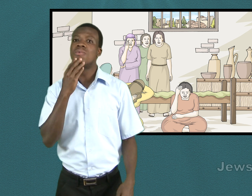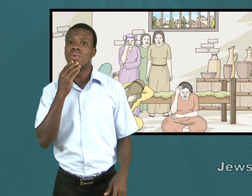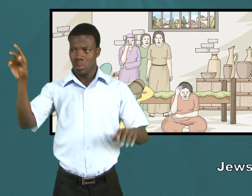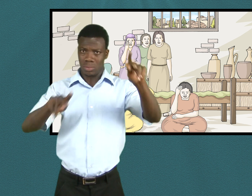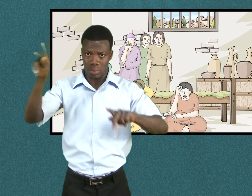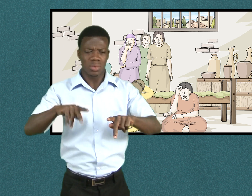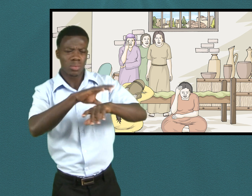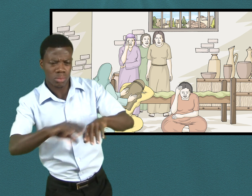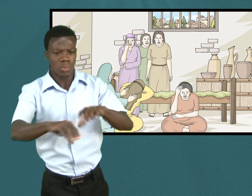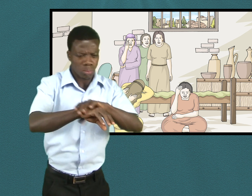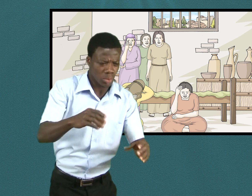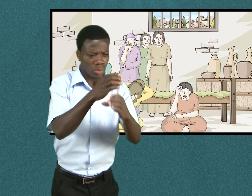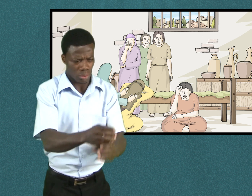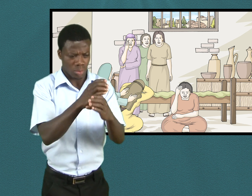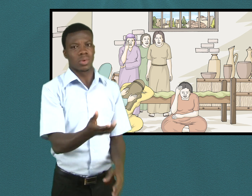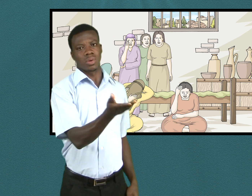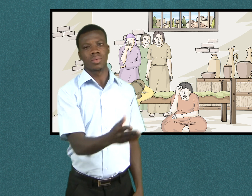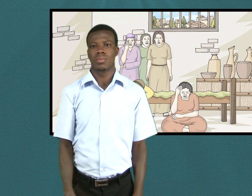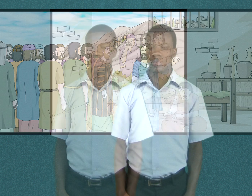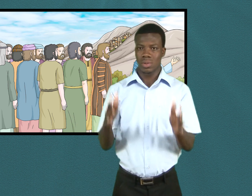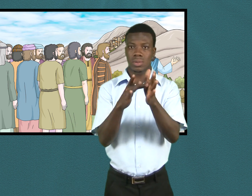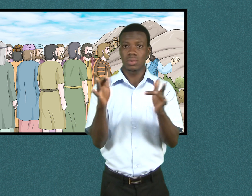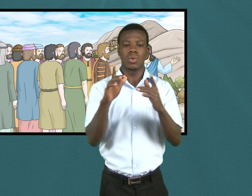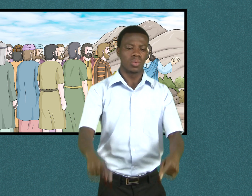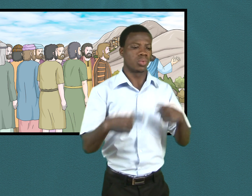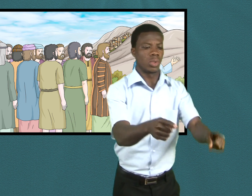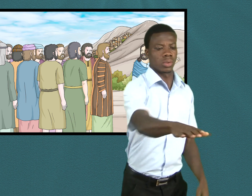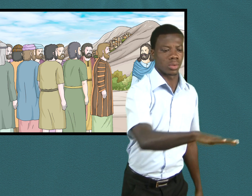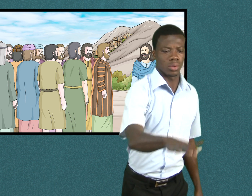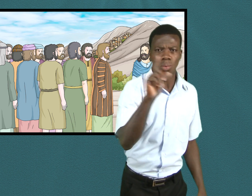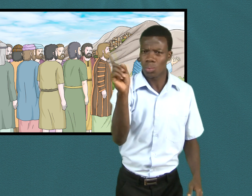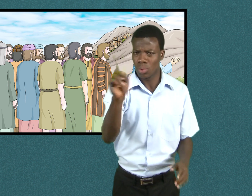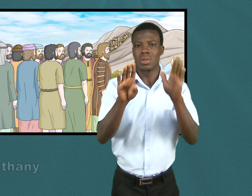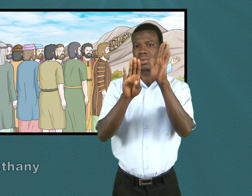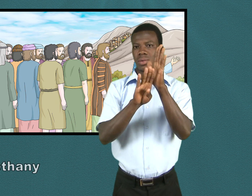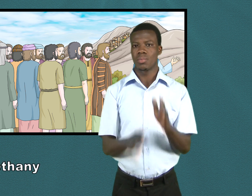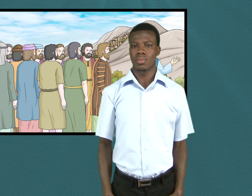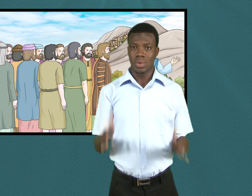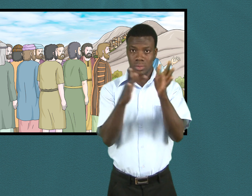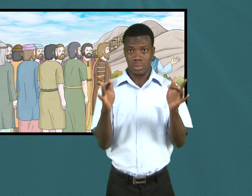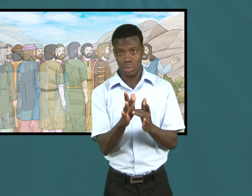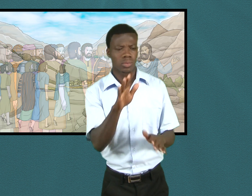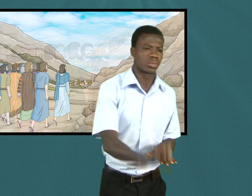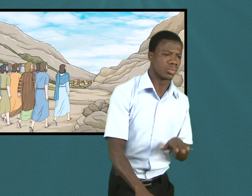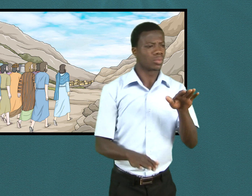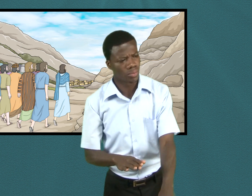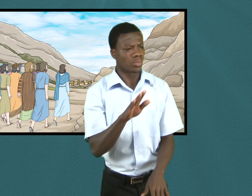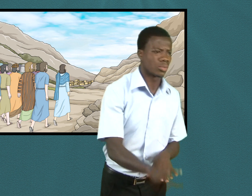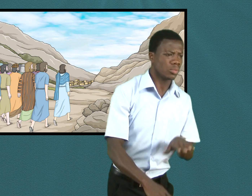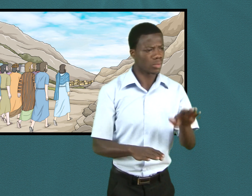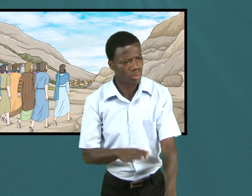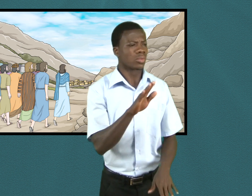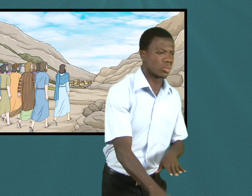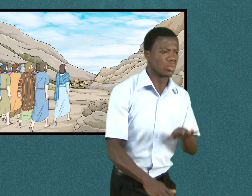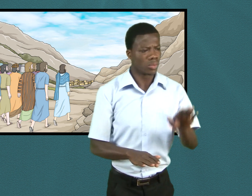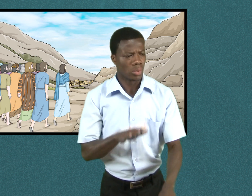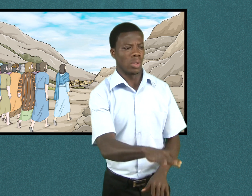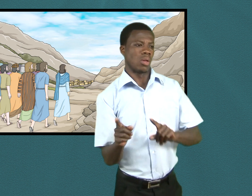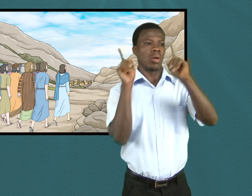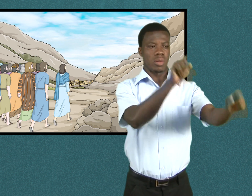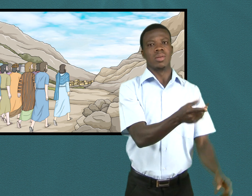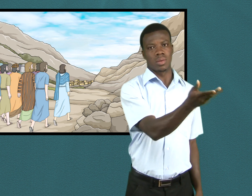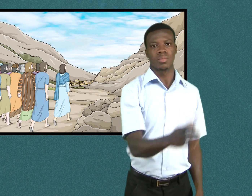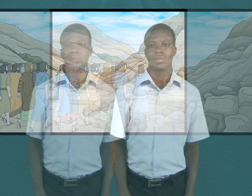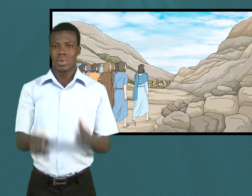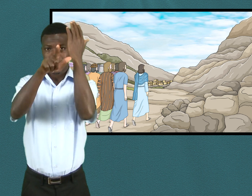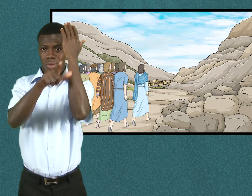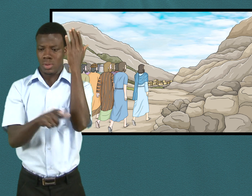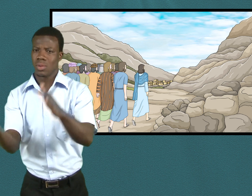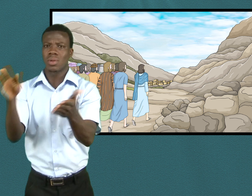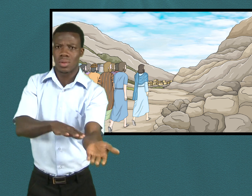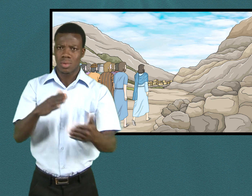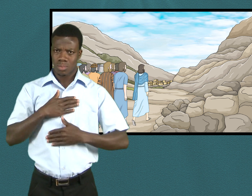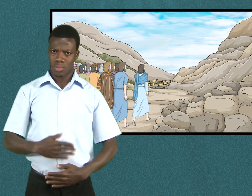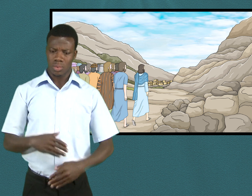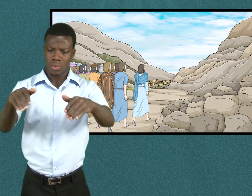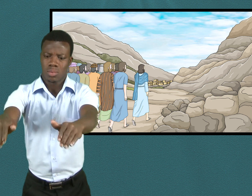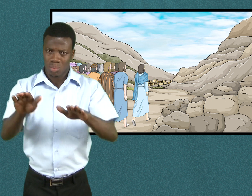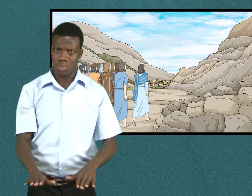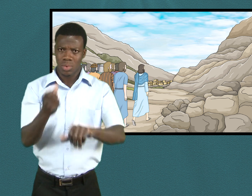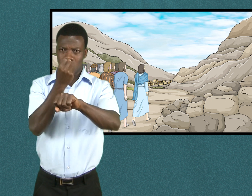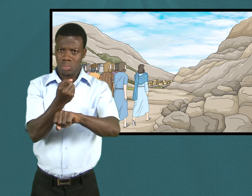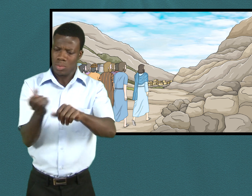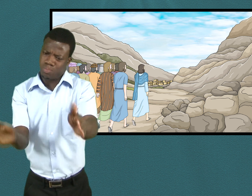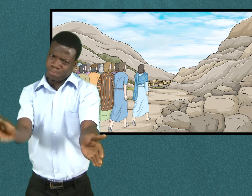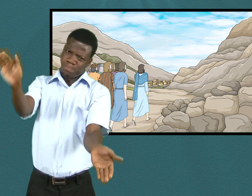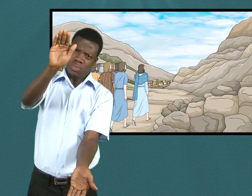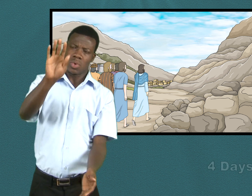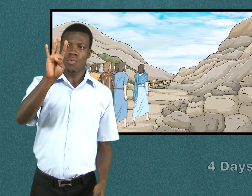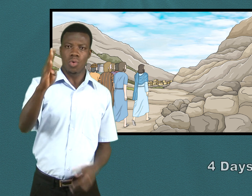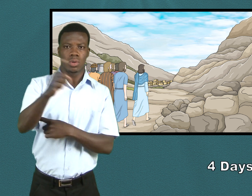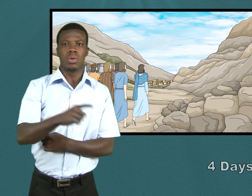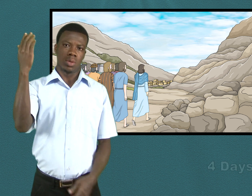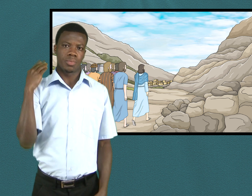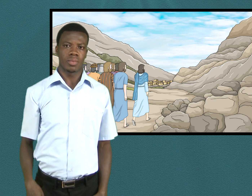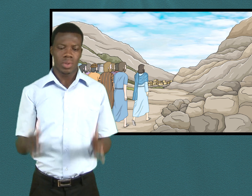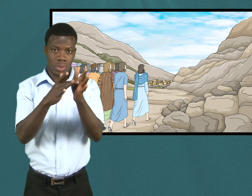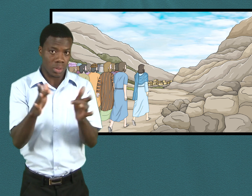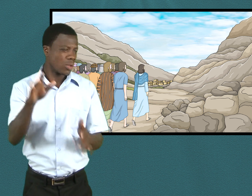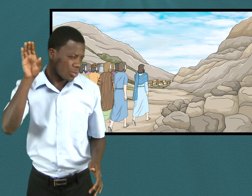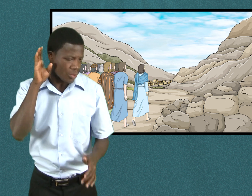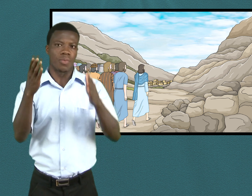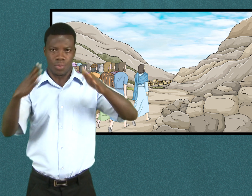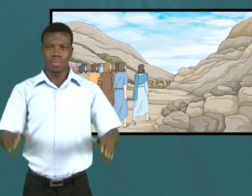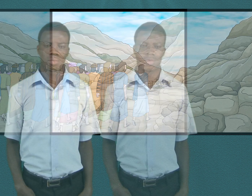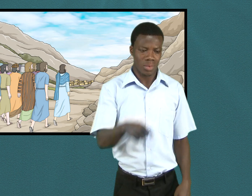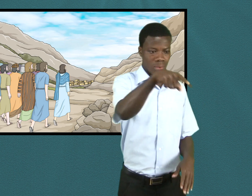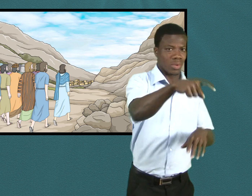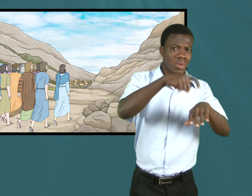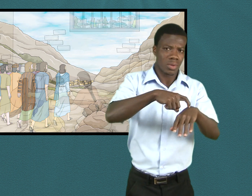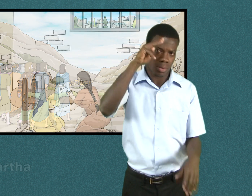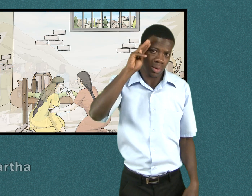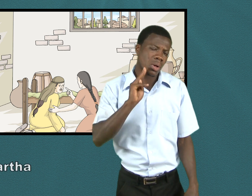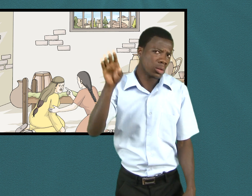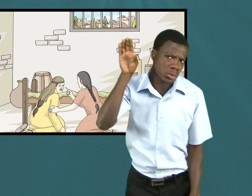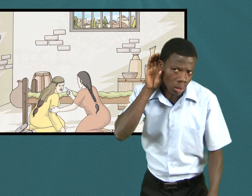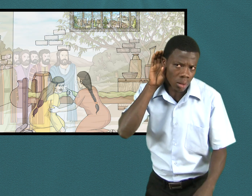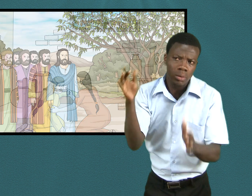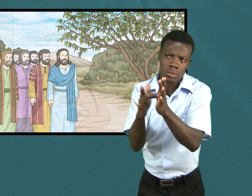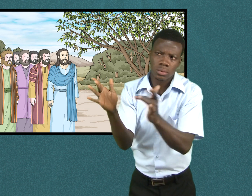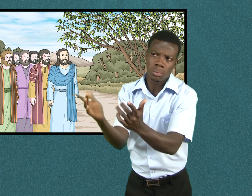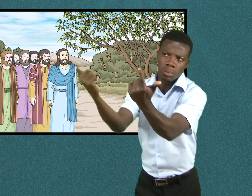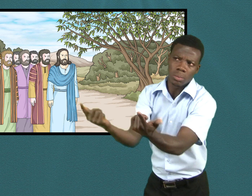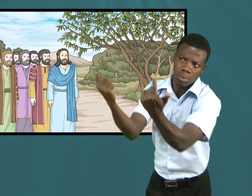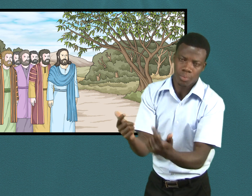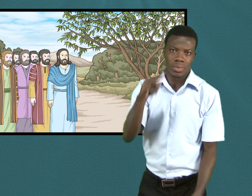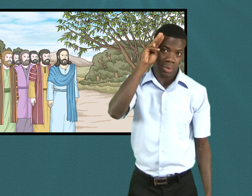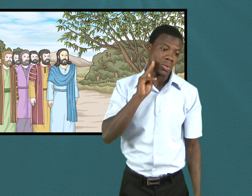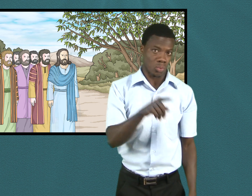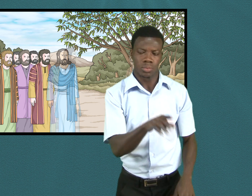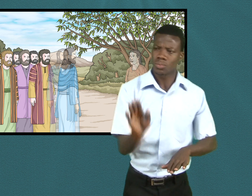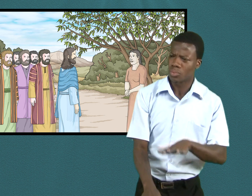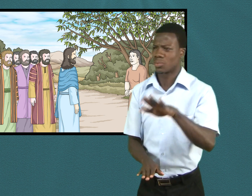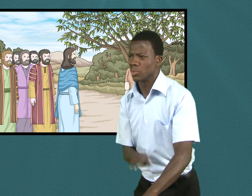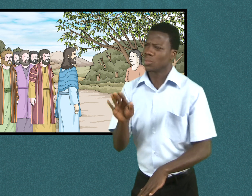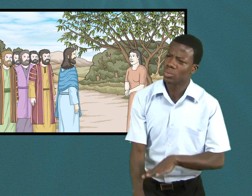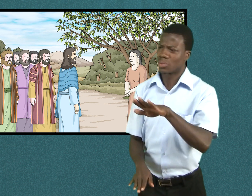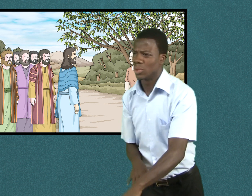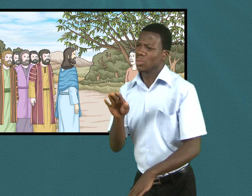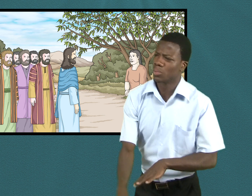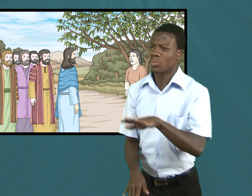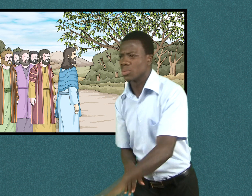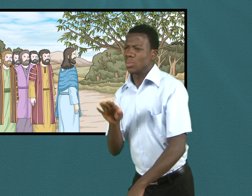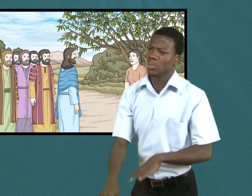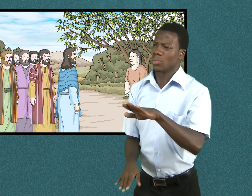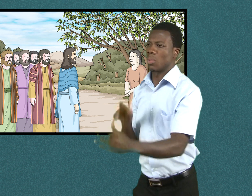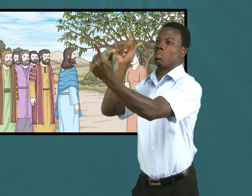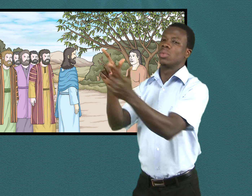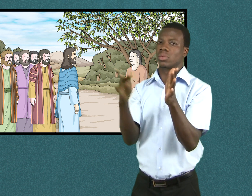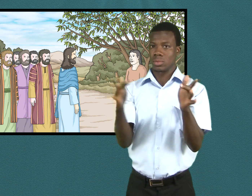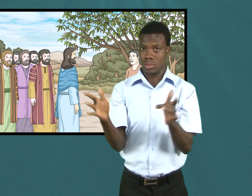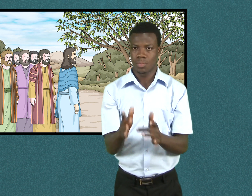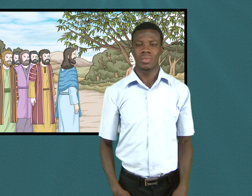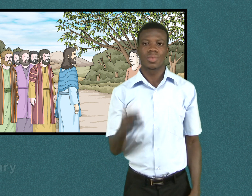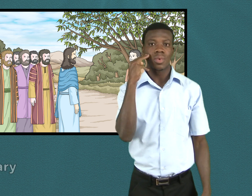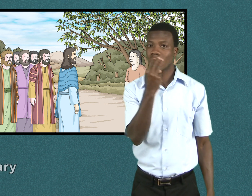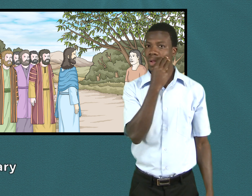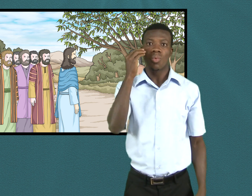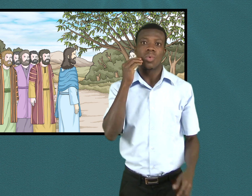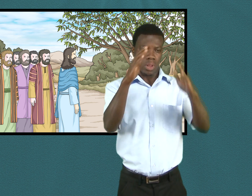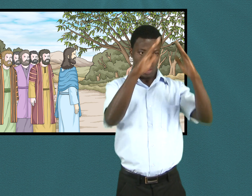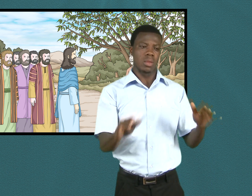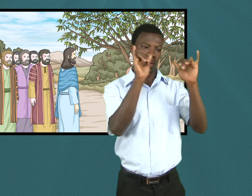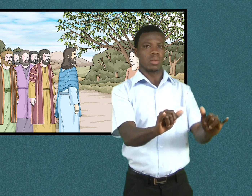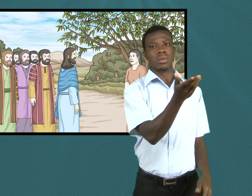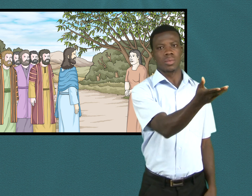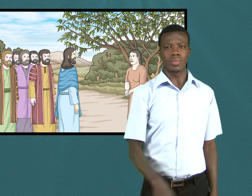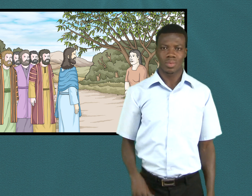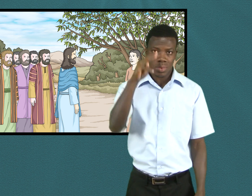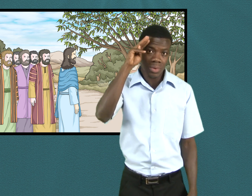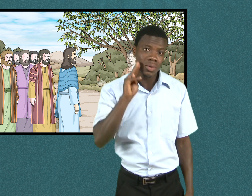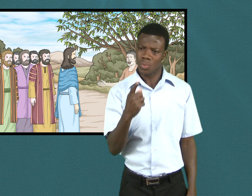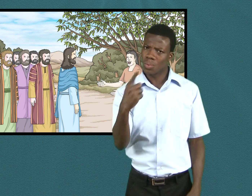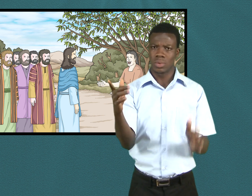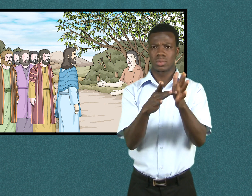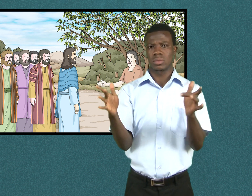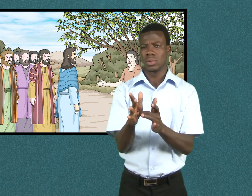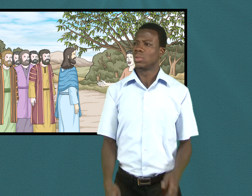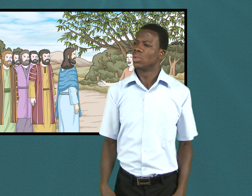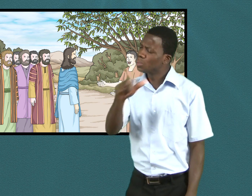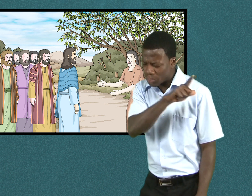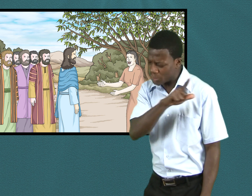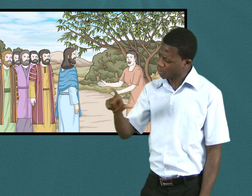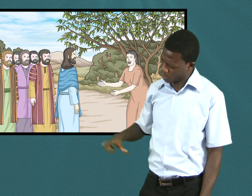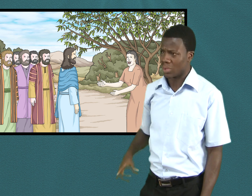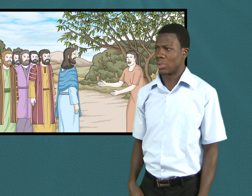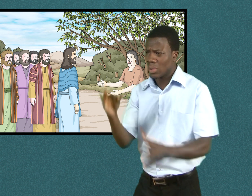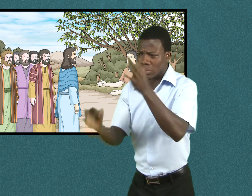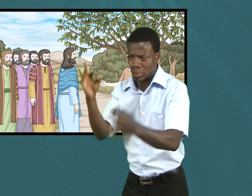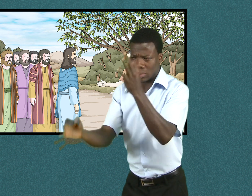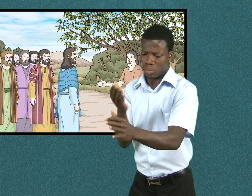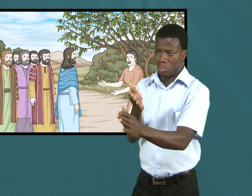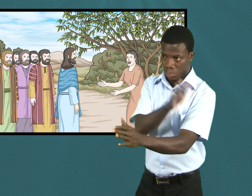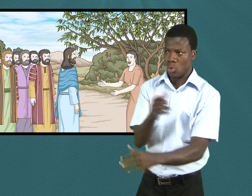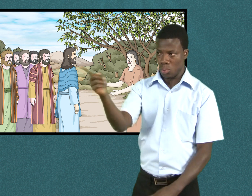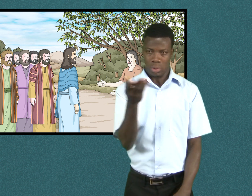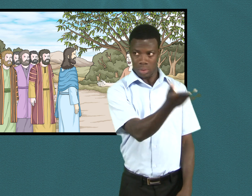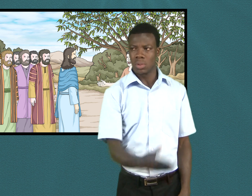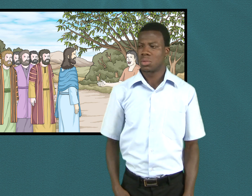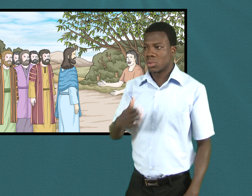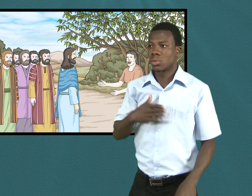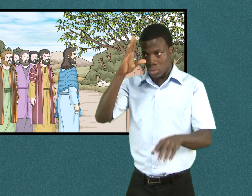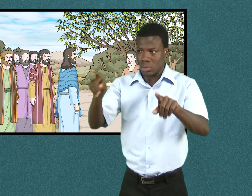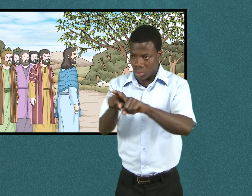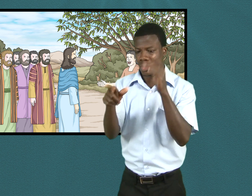So when Martha heard that Jesus was coming, she went out to meet Him; but Mary stayed at home. Martha said to Jesus, “Lord, if You had been here, my brother would not have died.